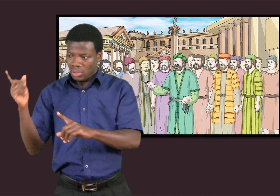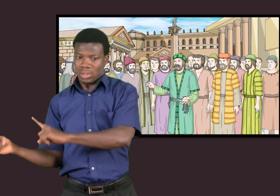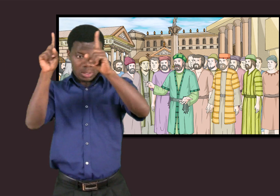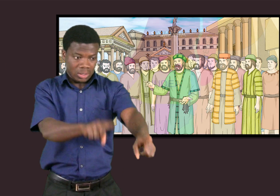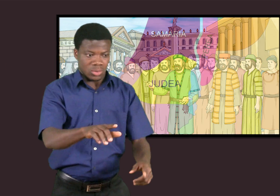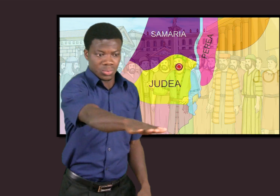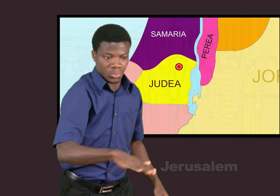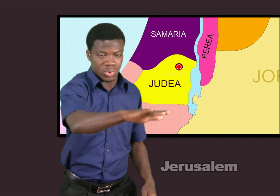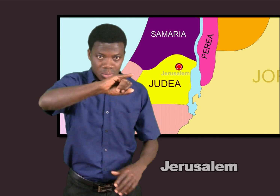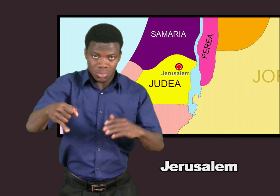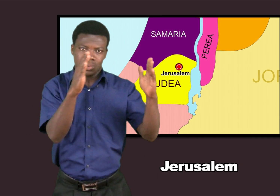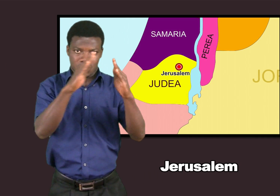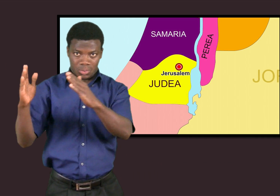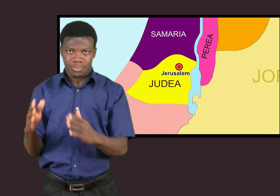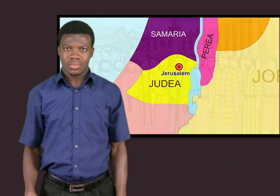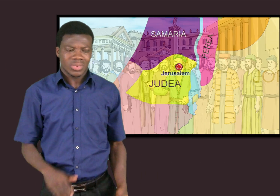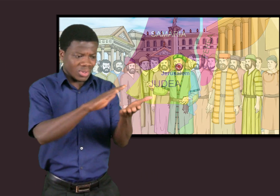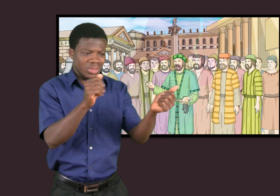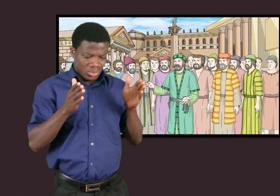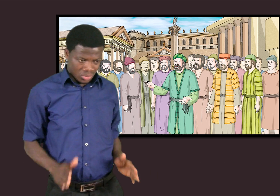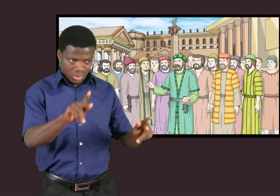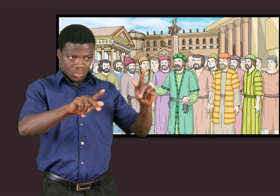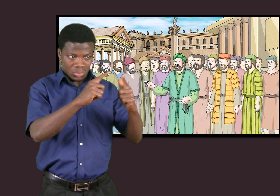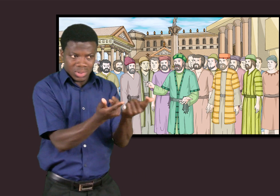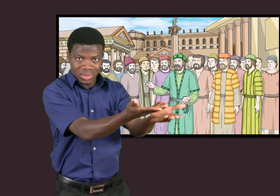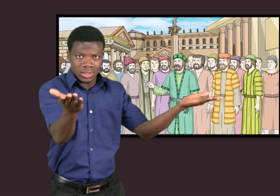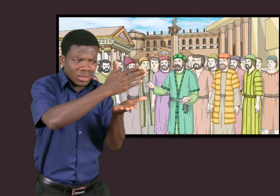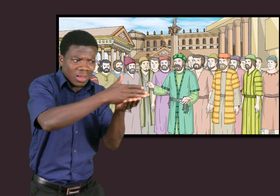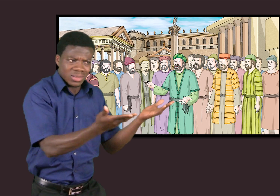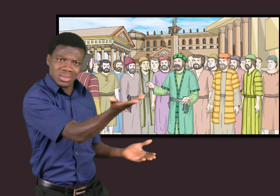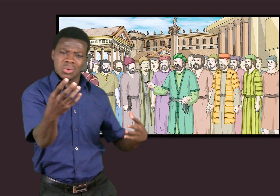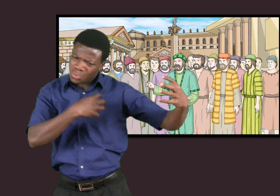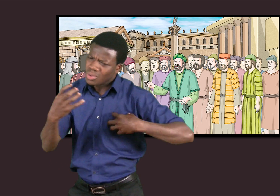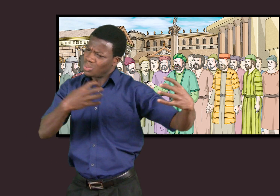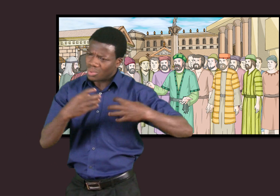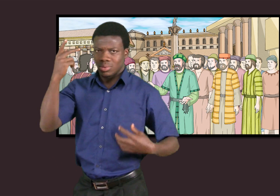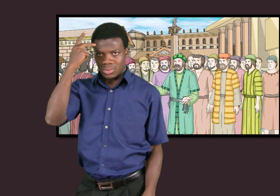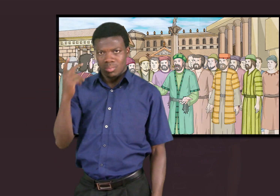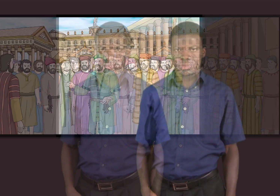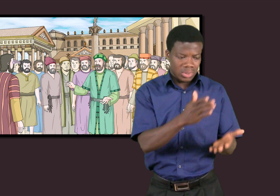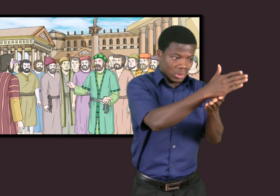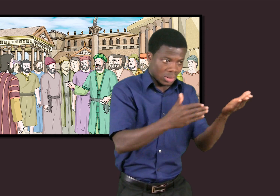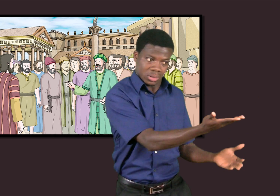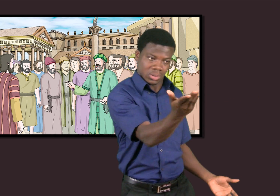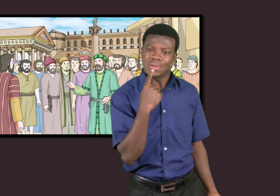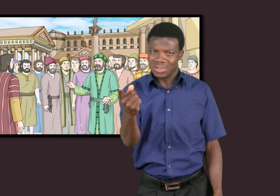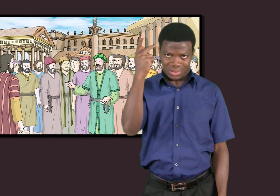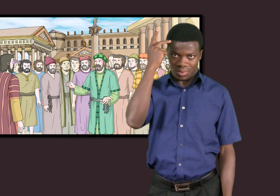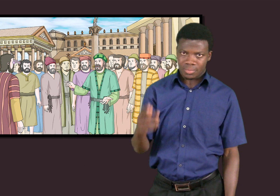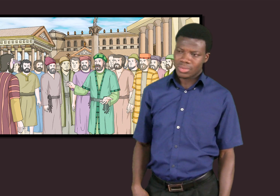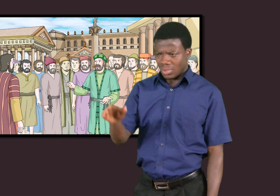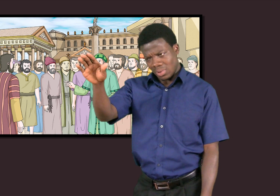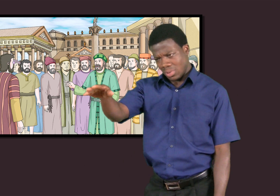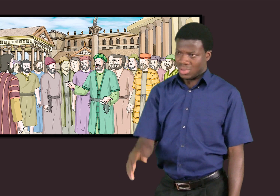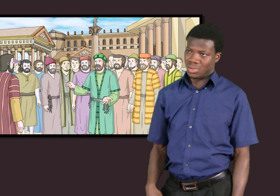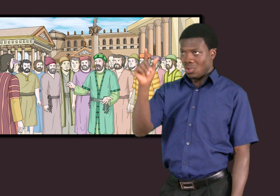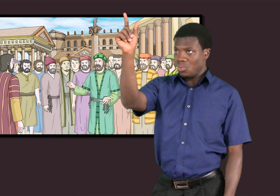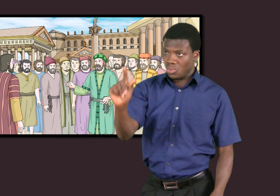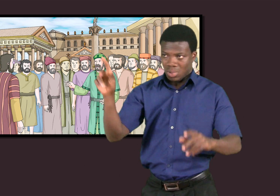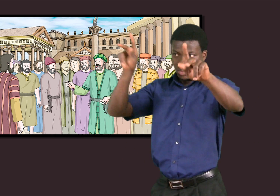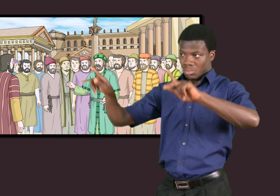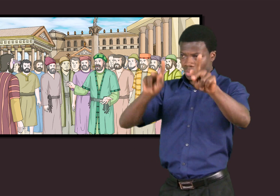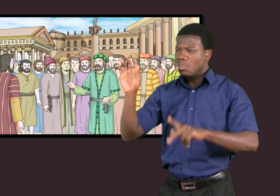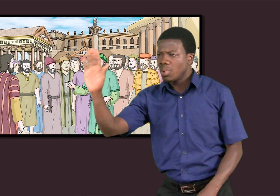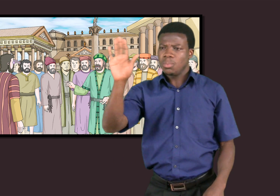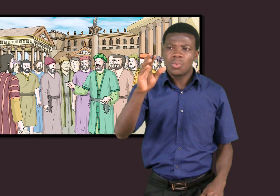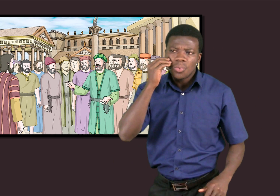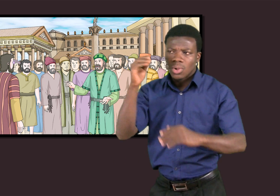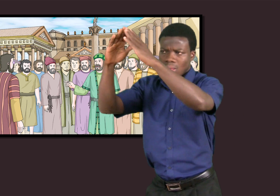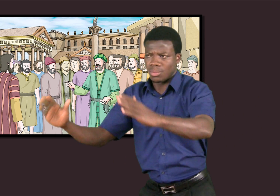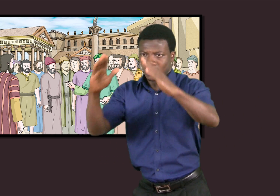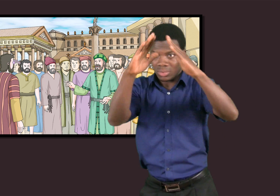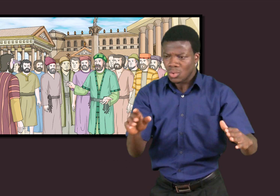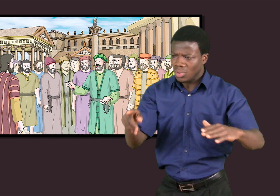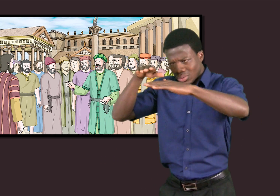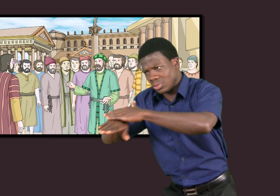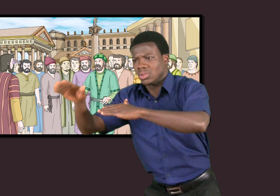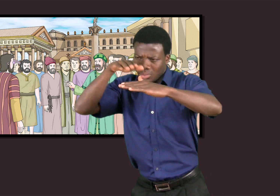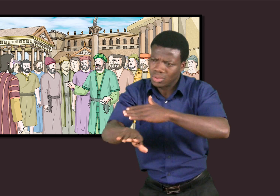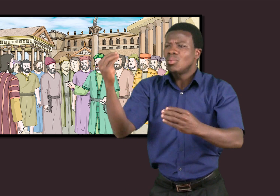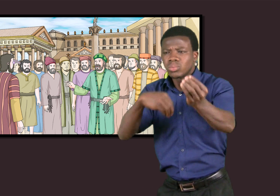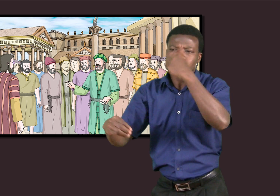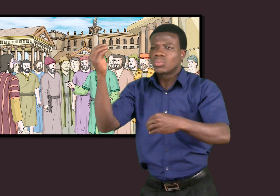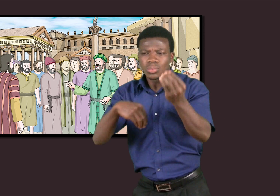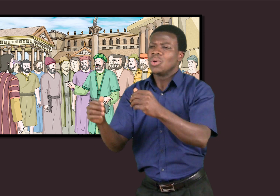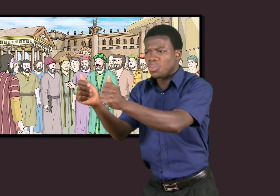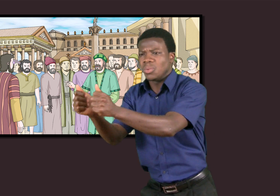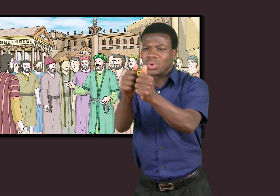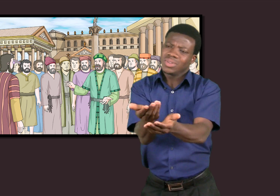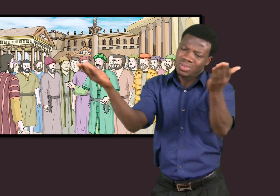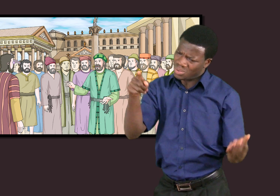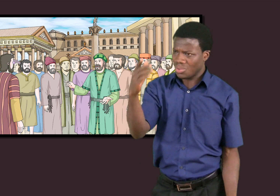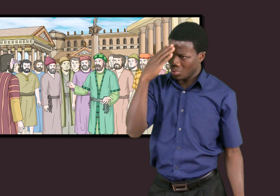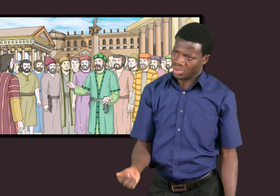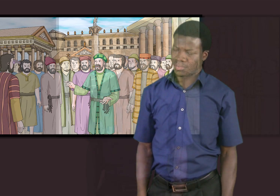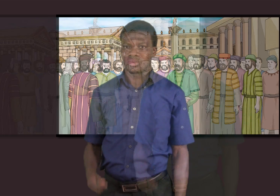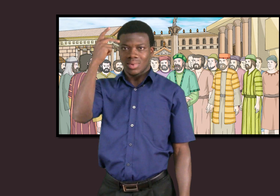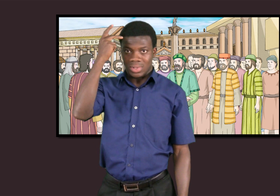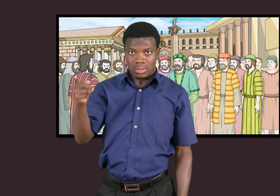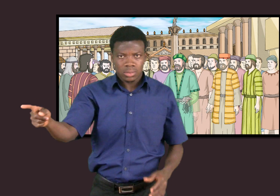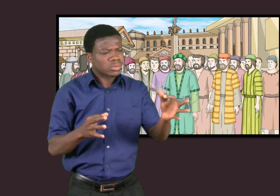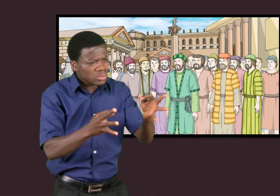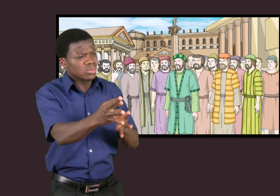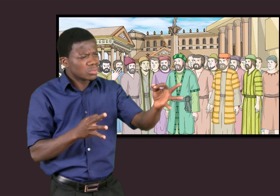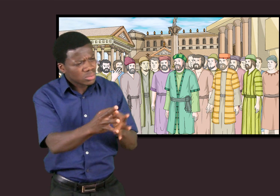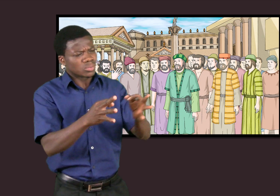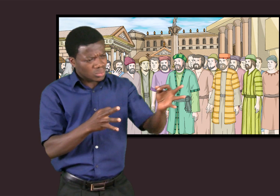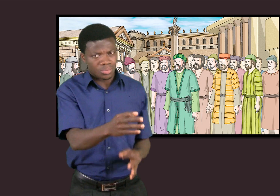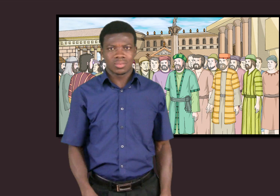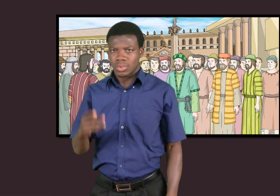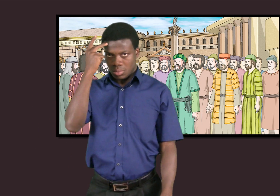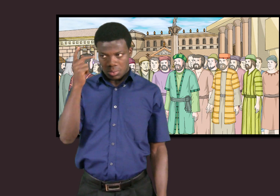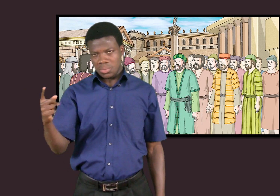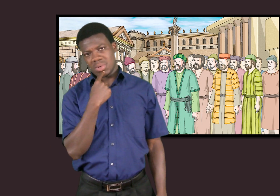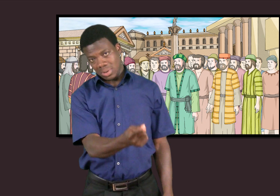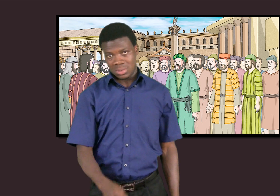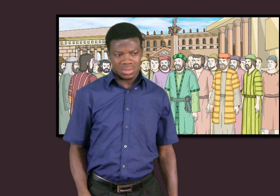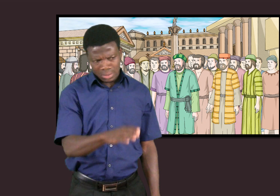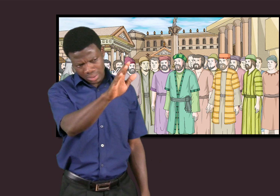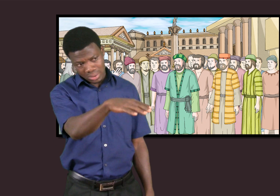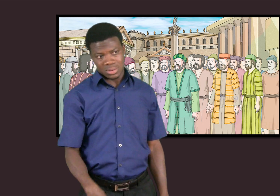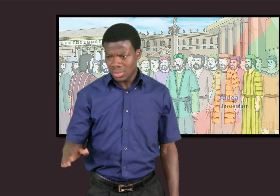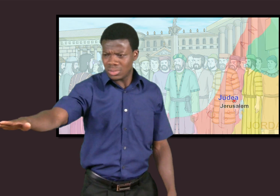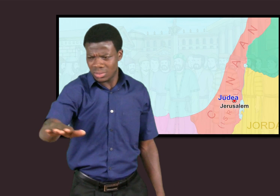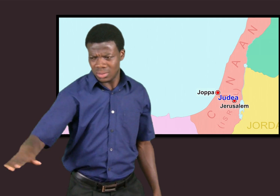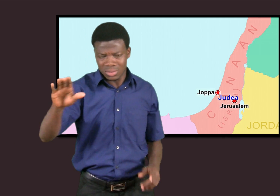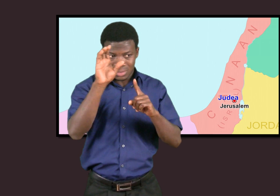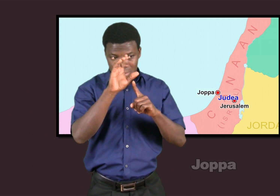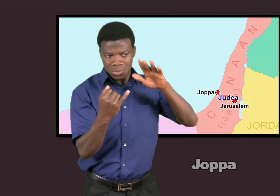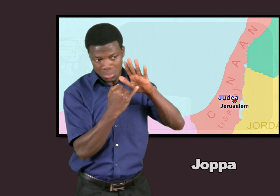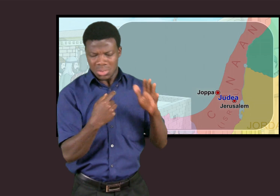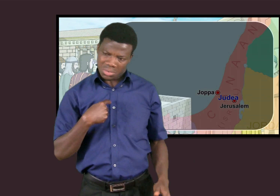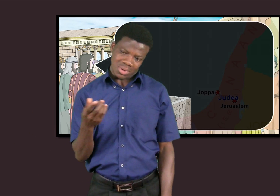So when Peter went up to Jerusalem, the circumcised believers took issue with him and said, “You visited uncircumcised men and ate with them.”